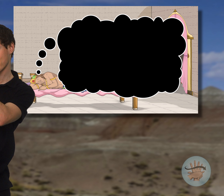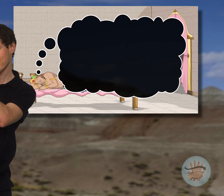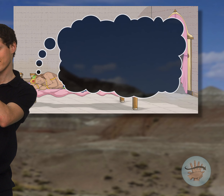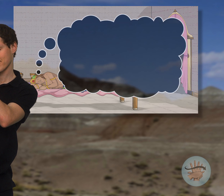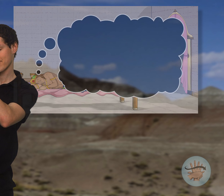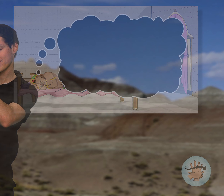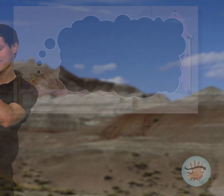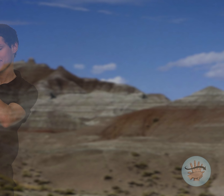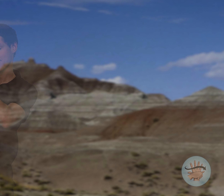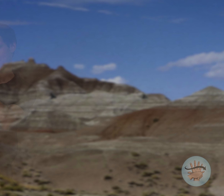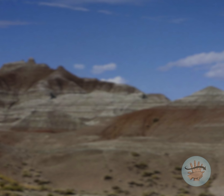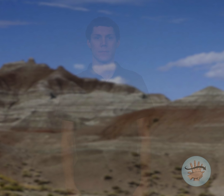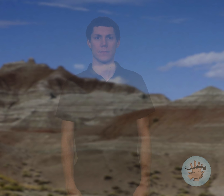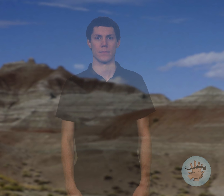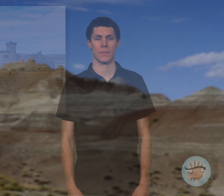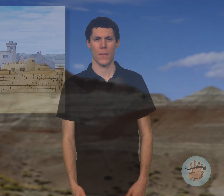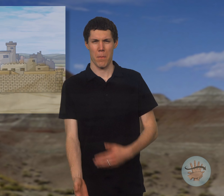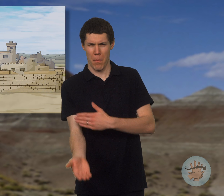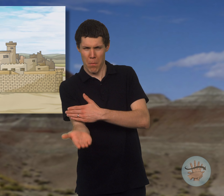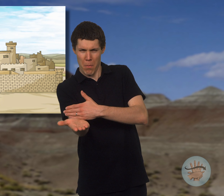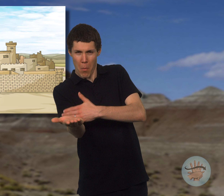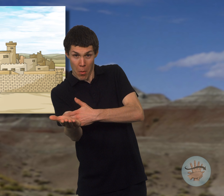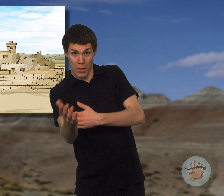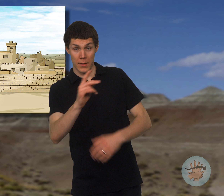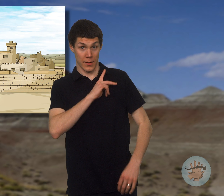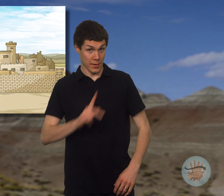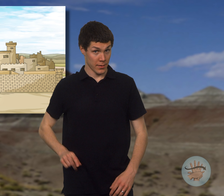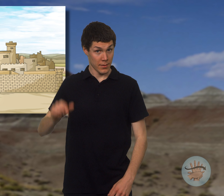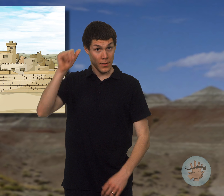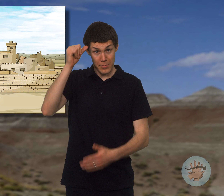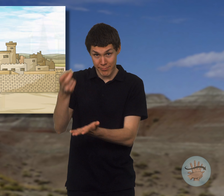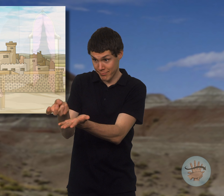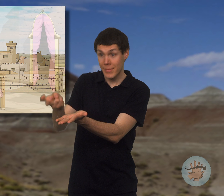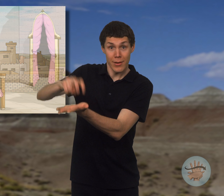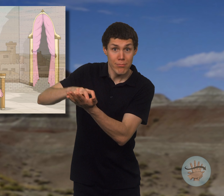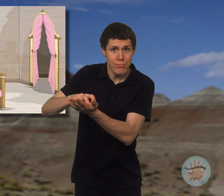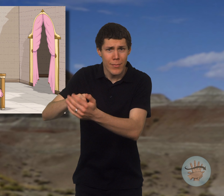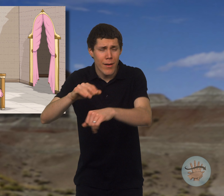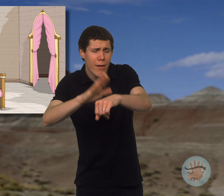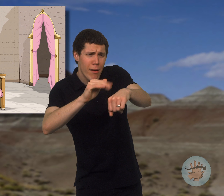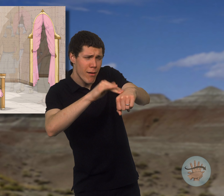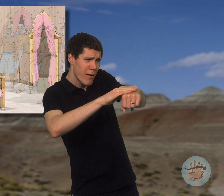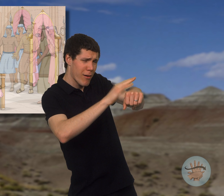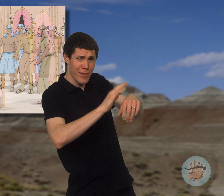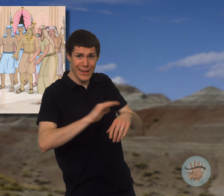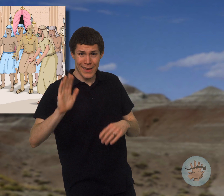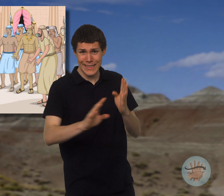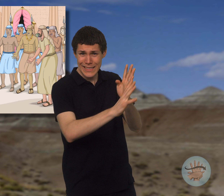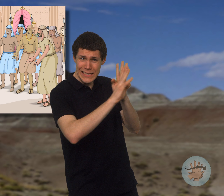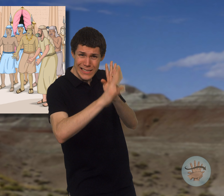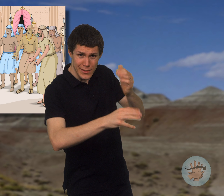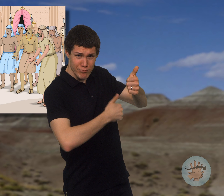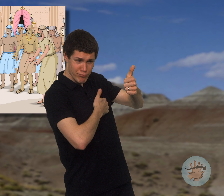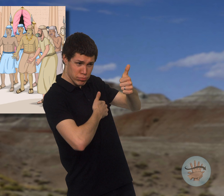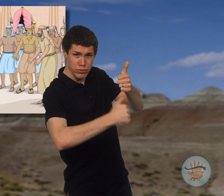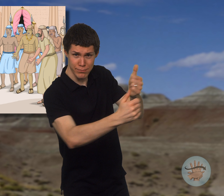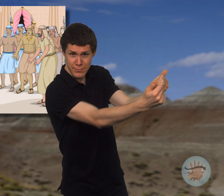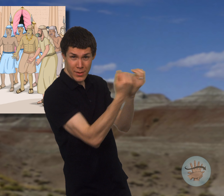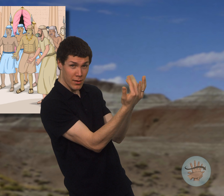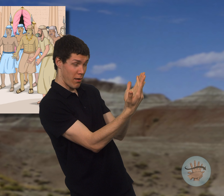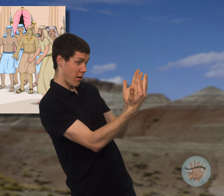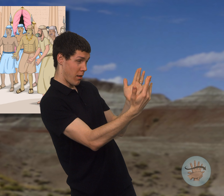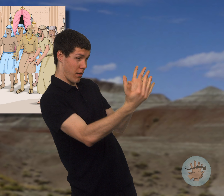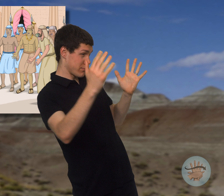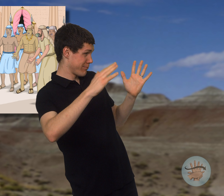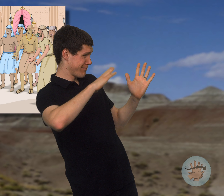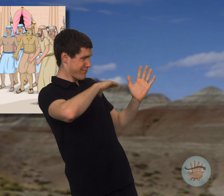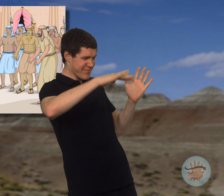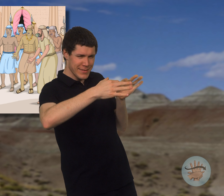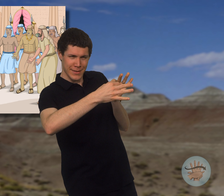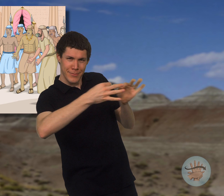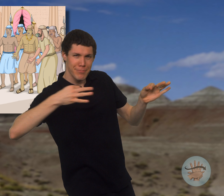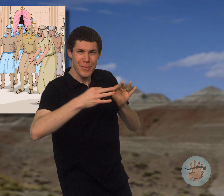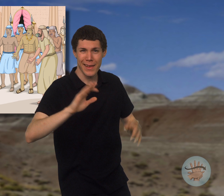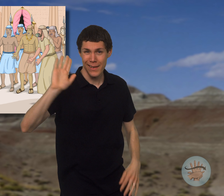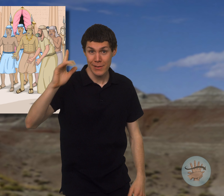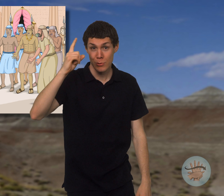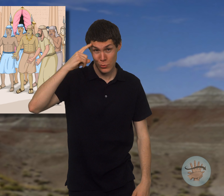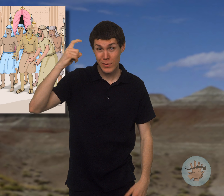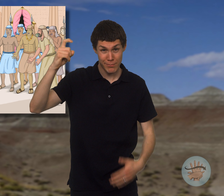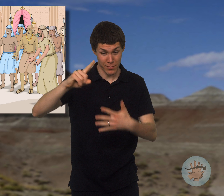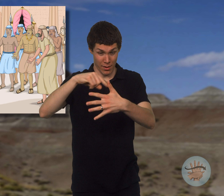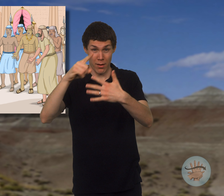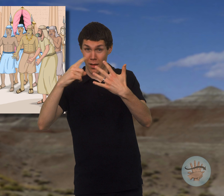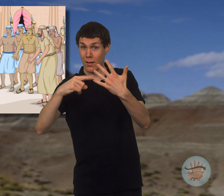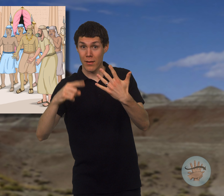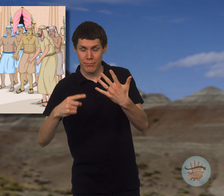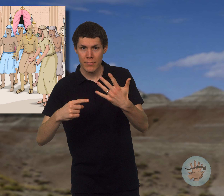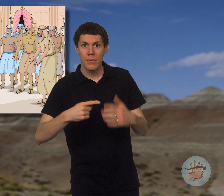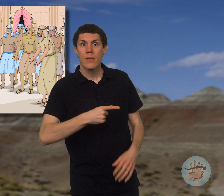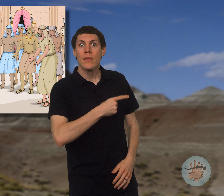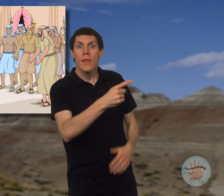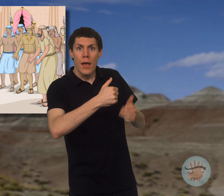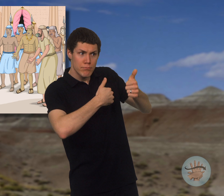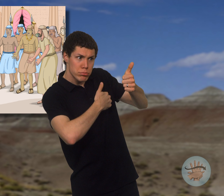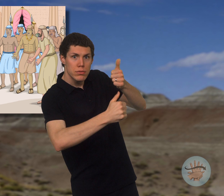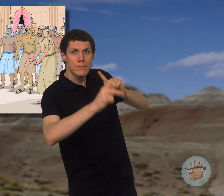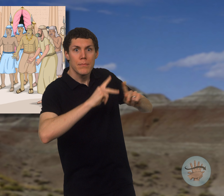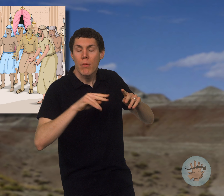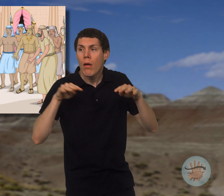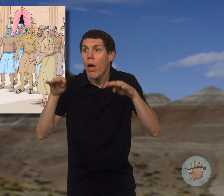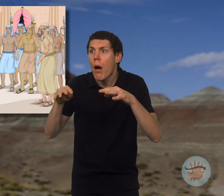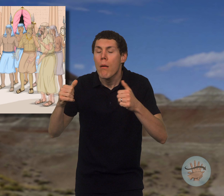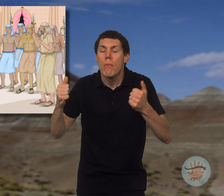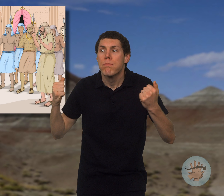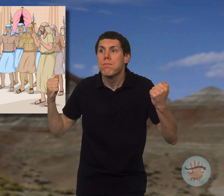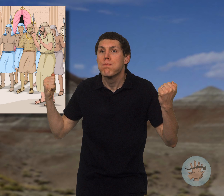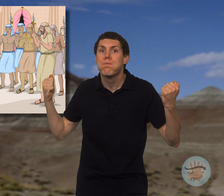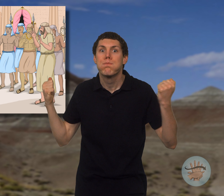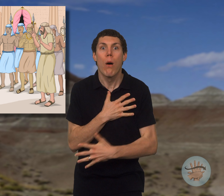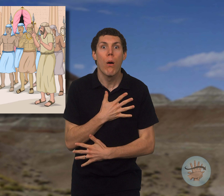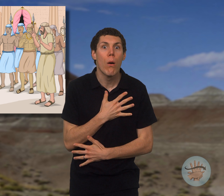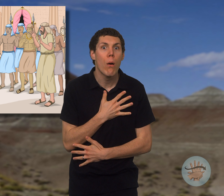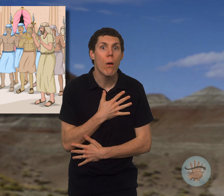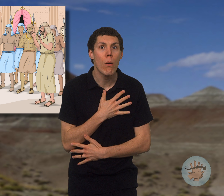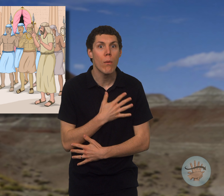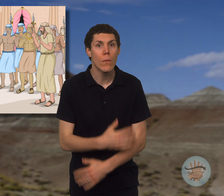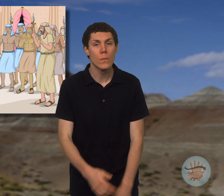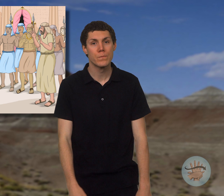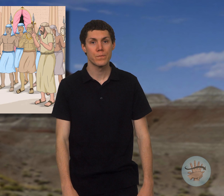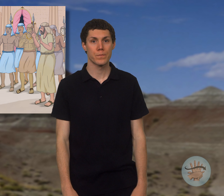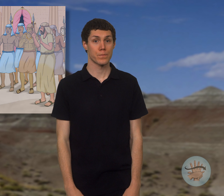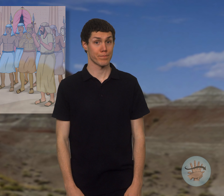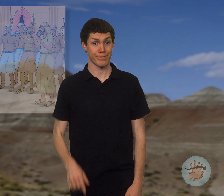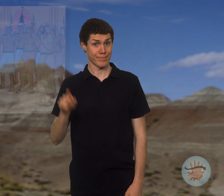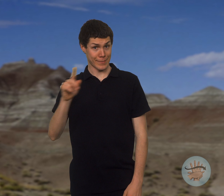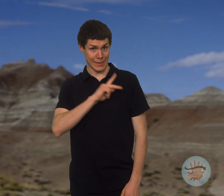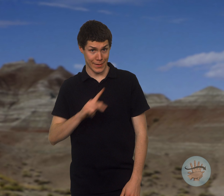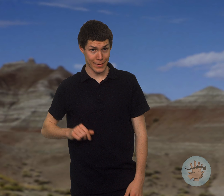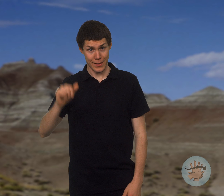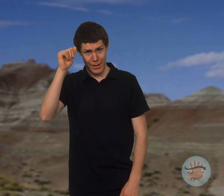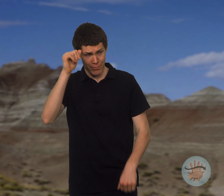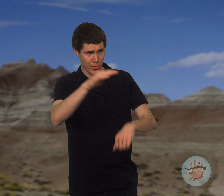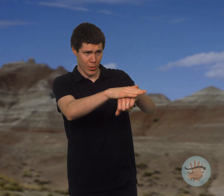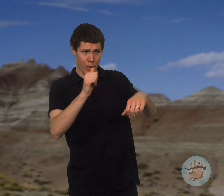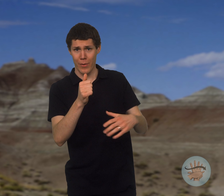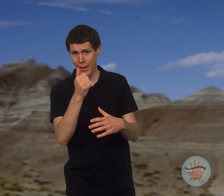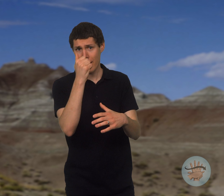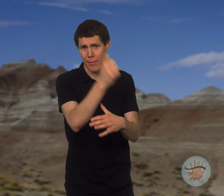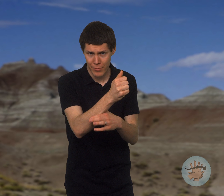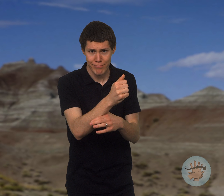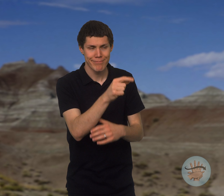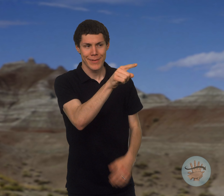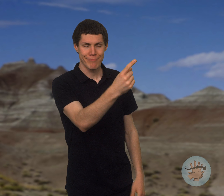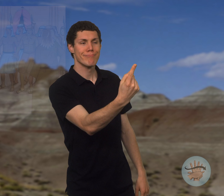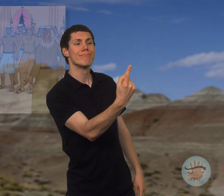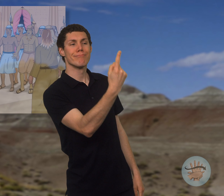Early the next morning Abimelech got up and summoned all his servants; and when he described to them all that had happened, the men were terrified.